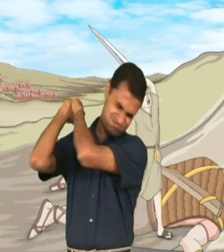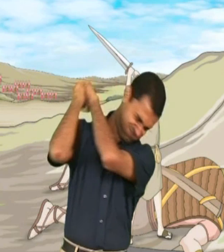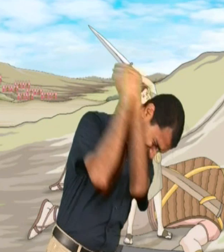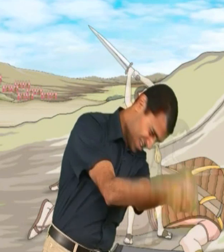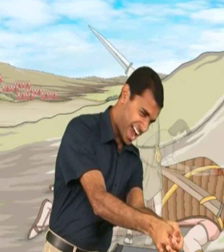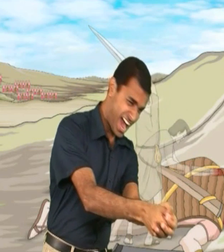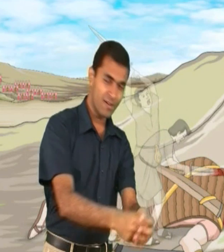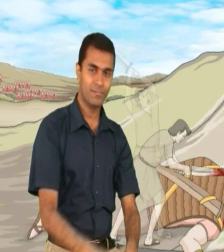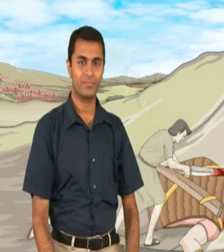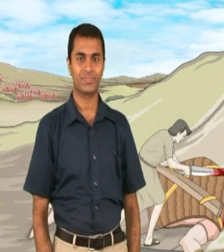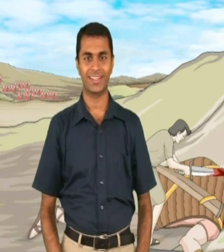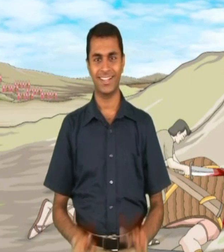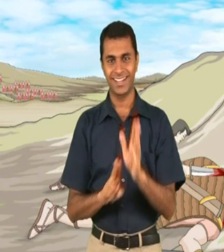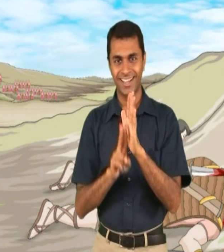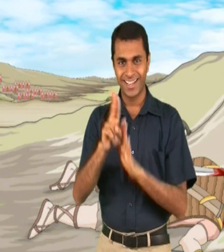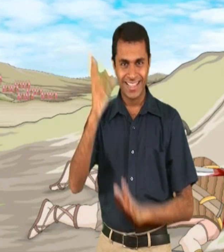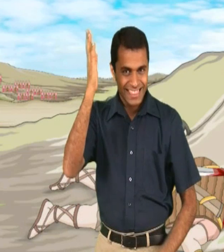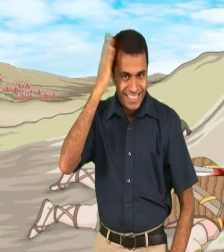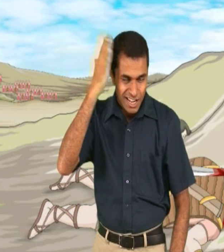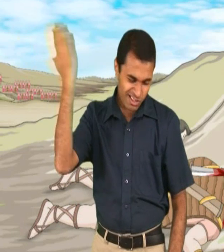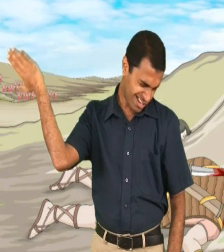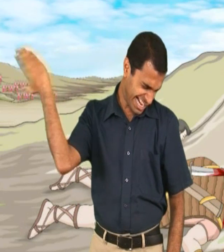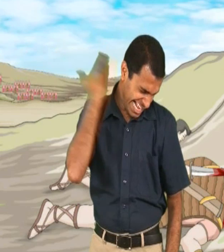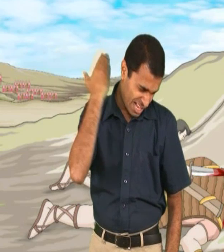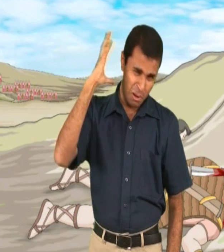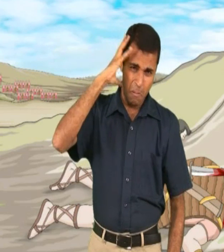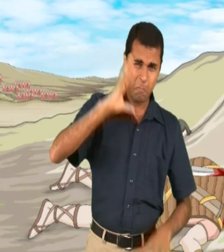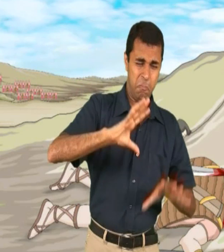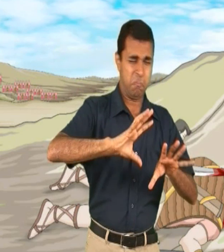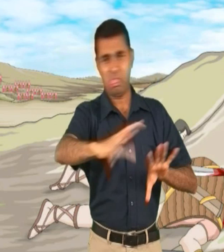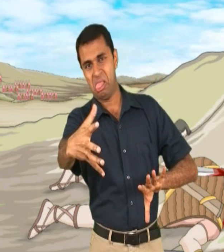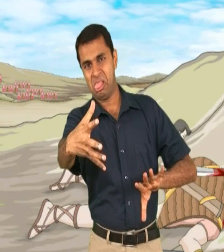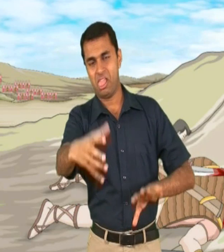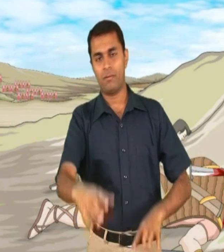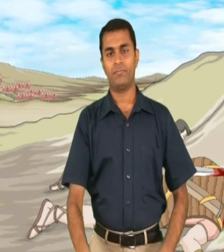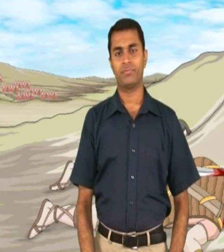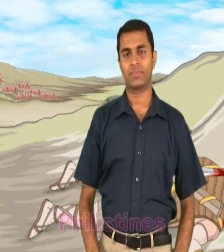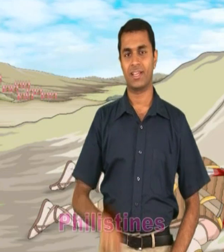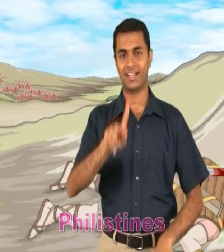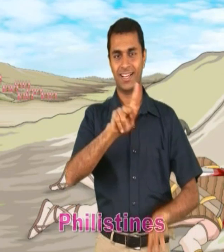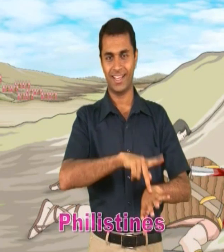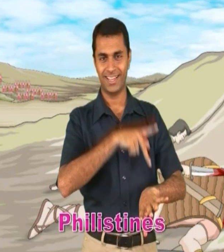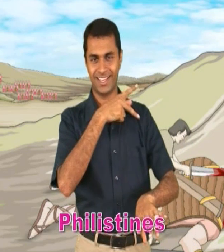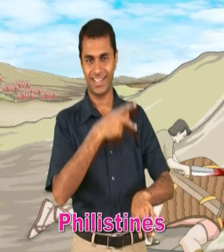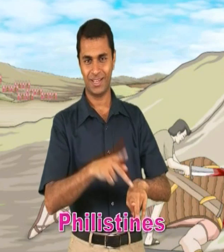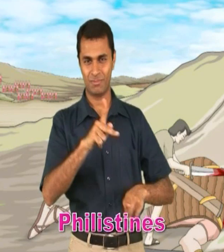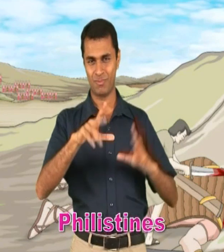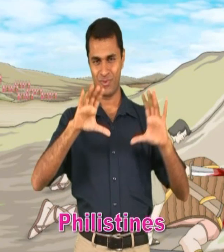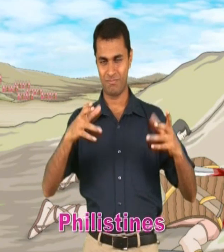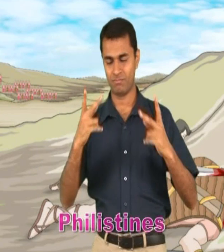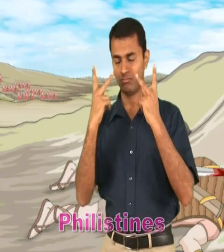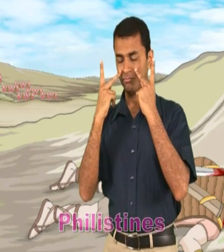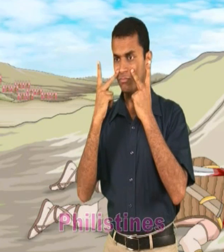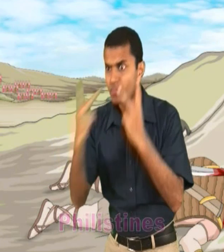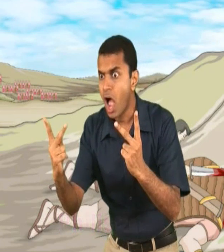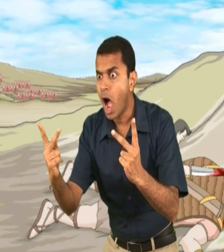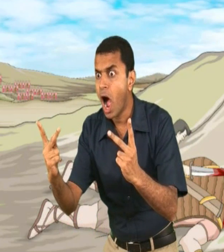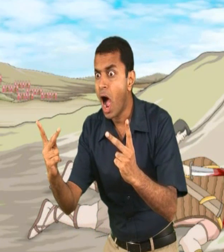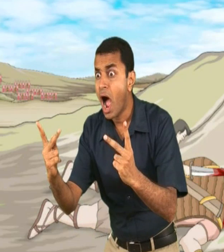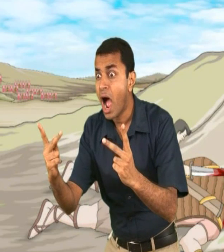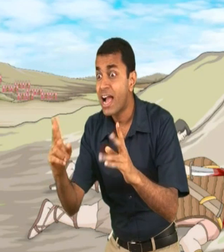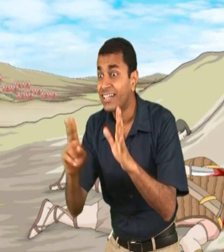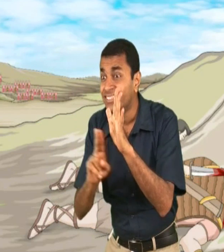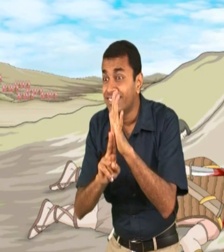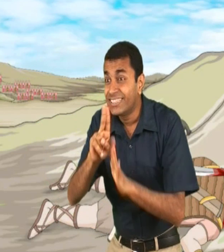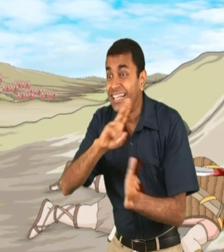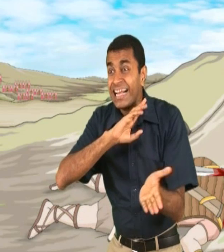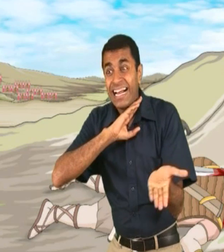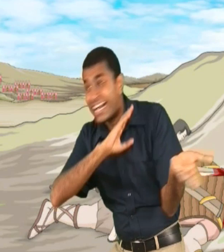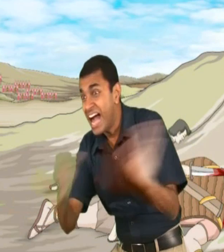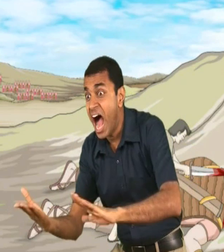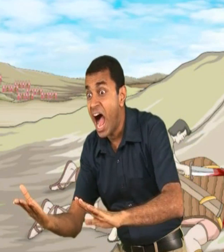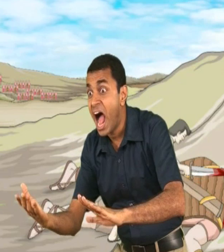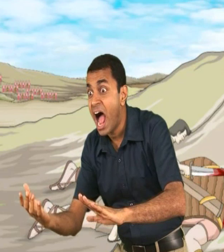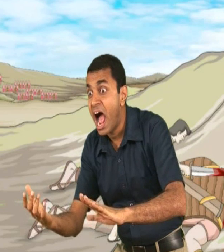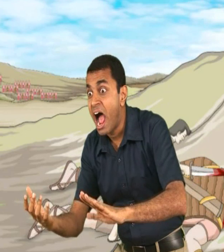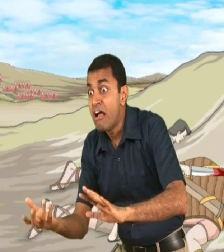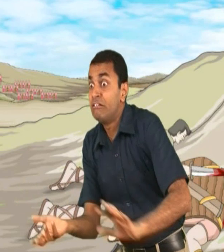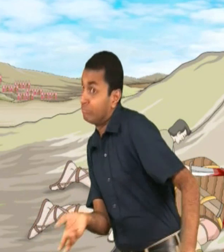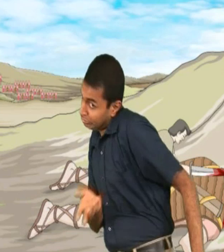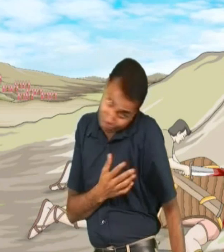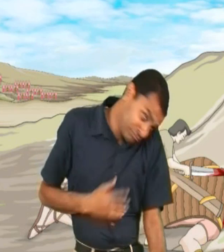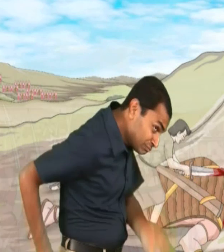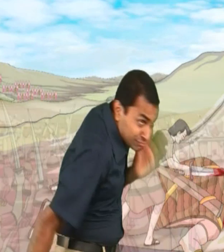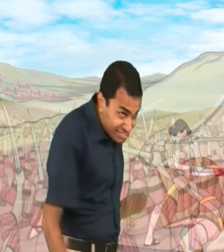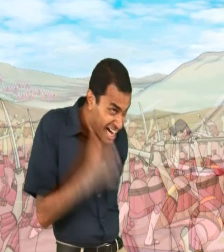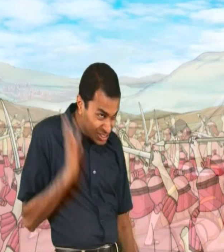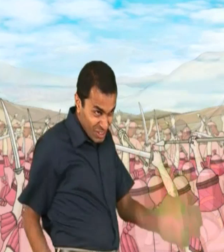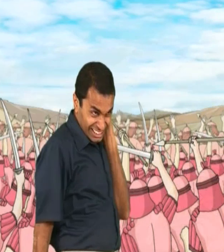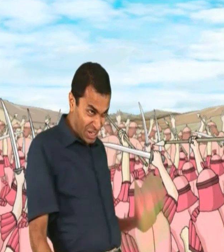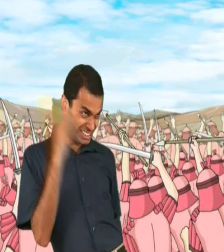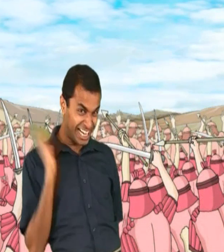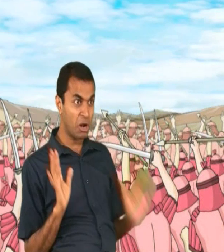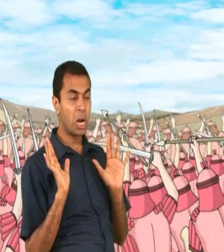When the Philistines saw that their hero was dead, they turned and ran.